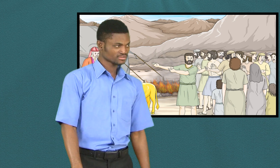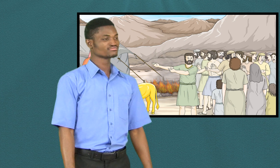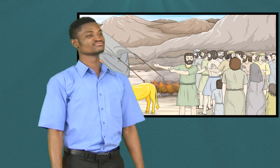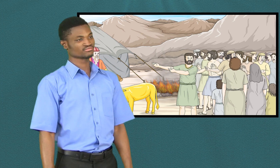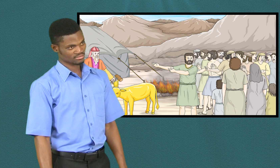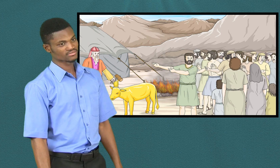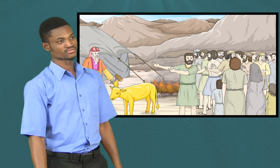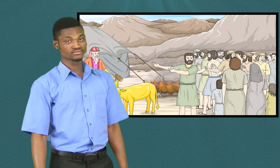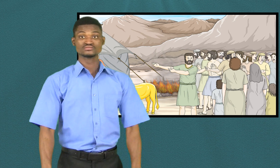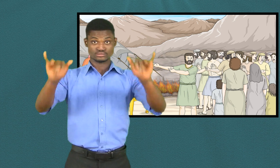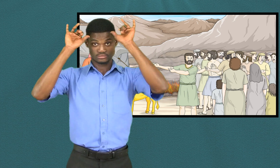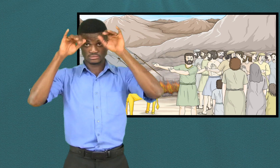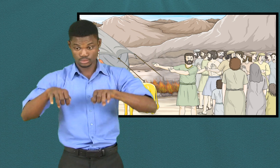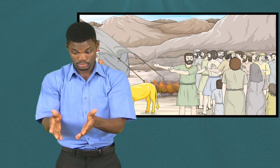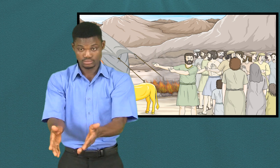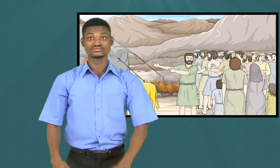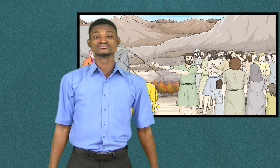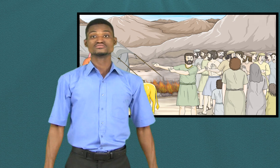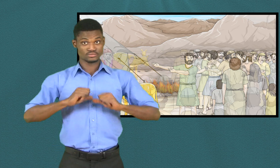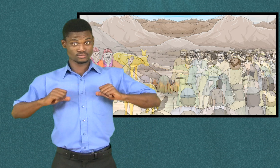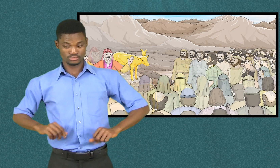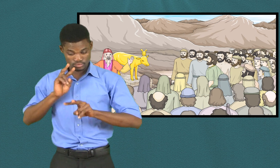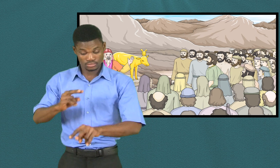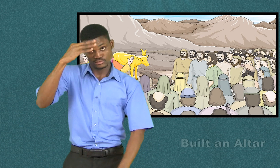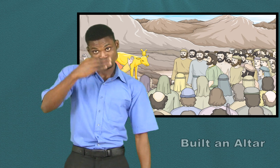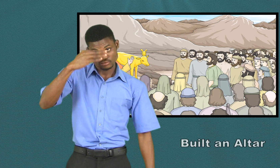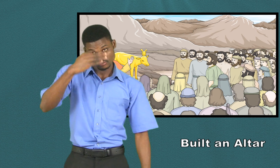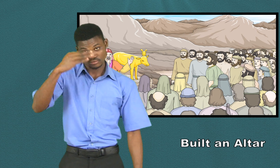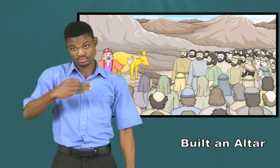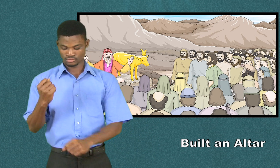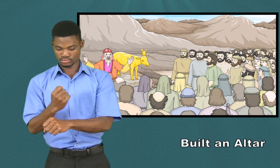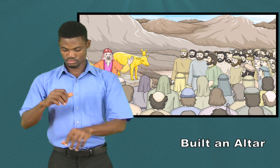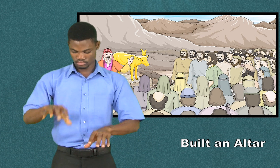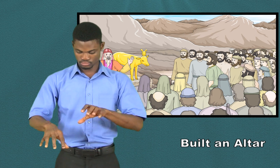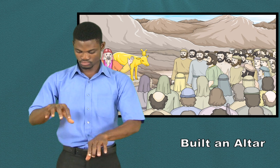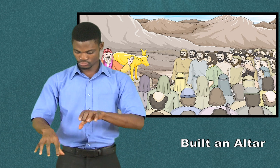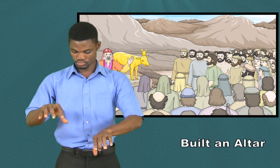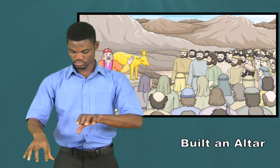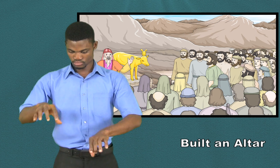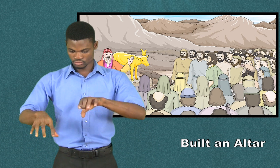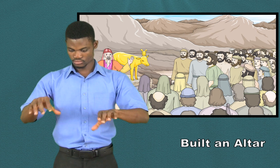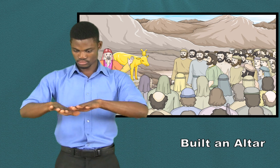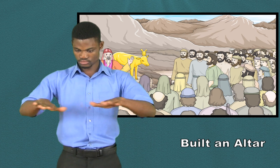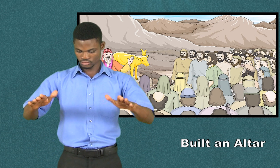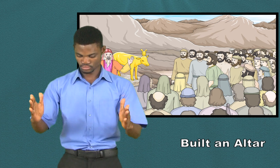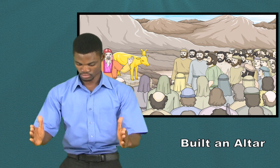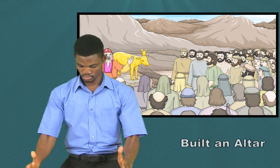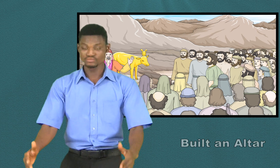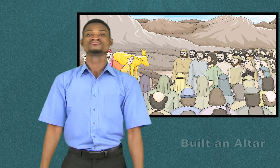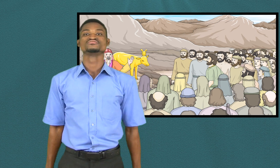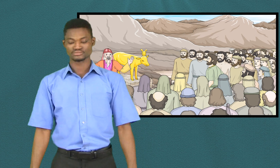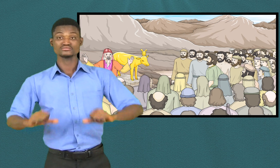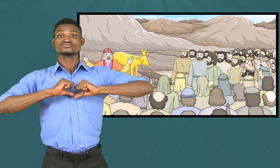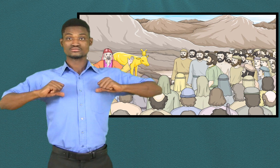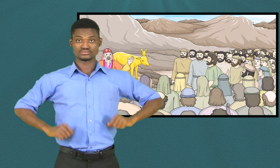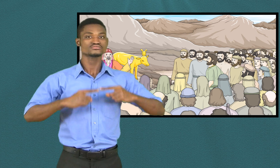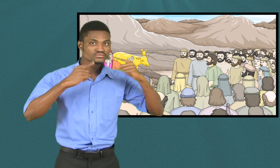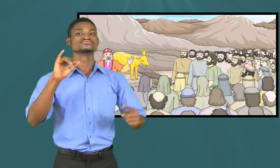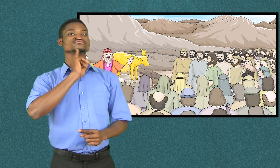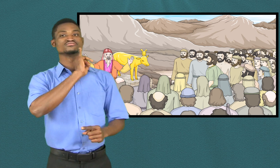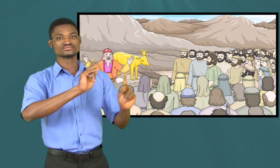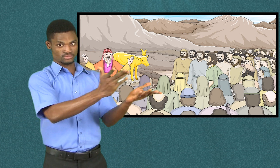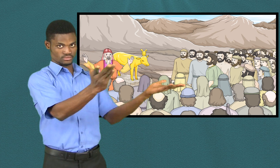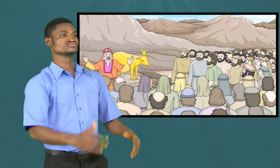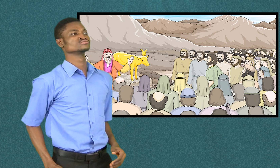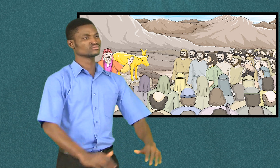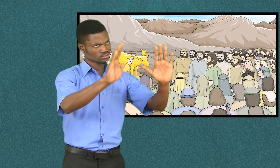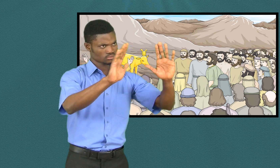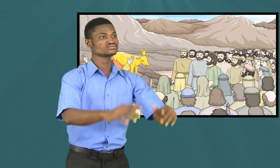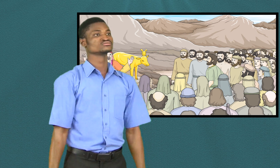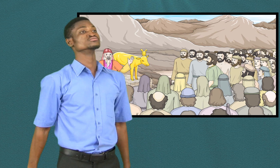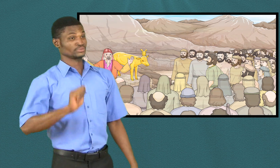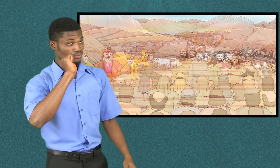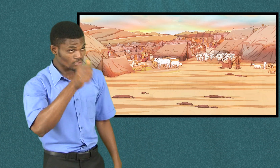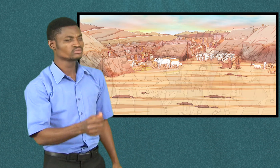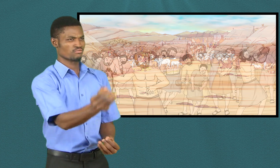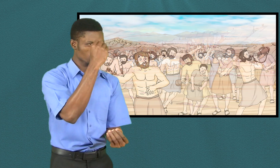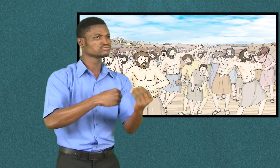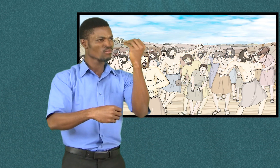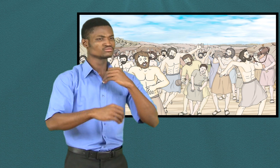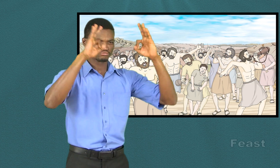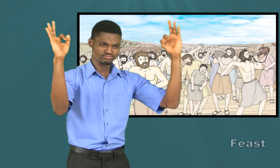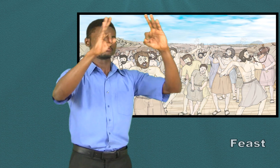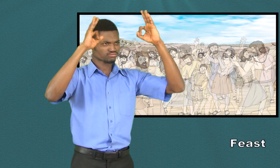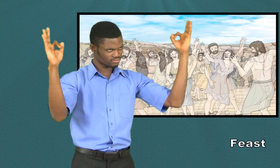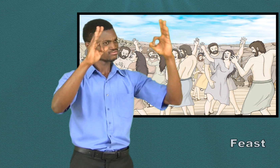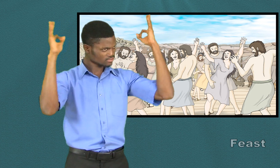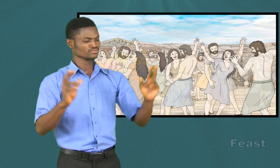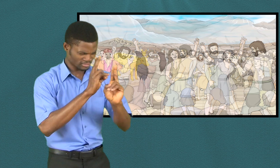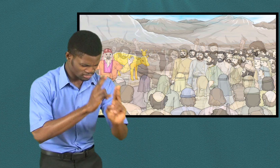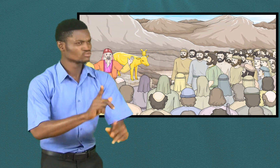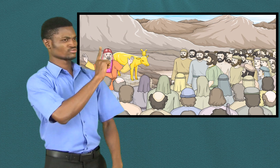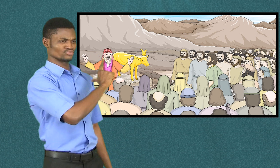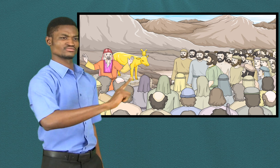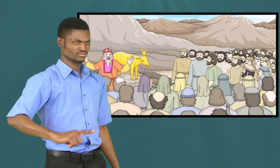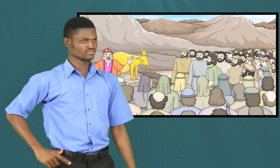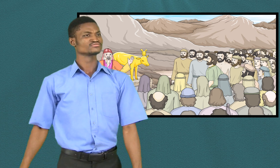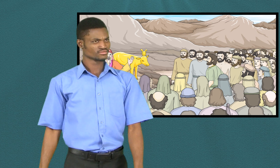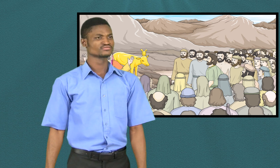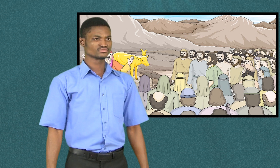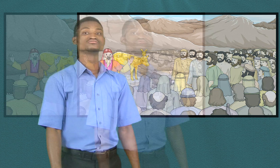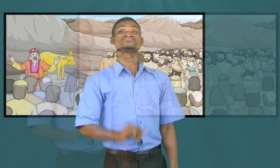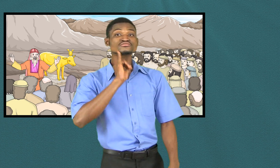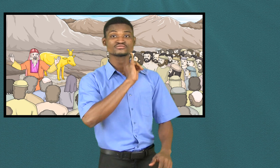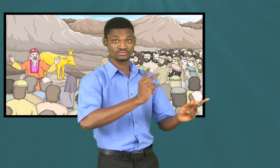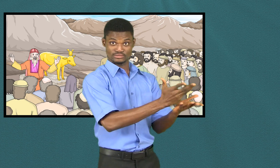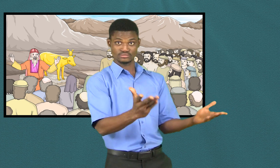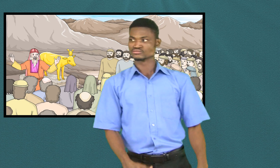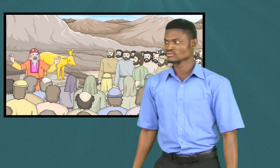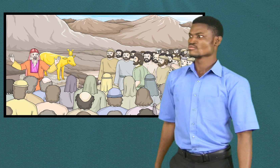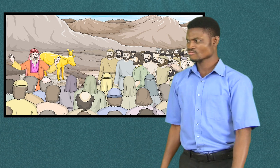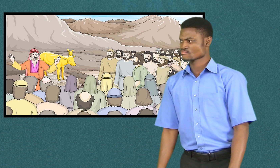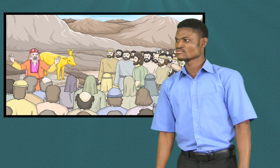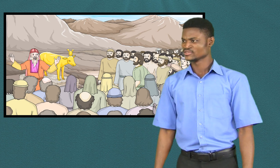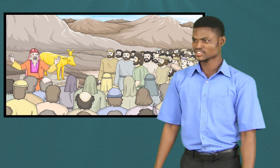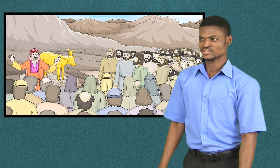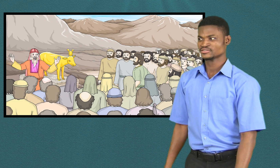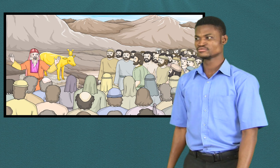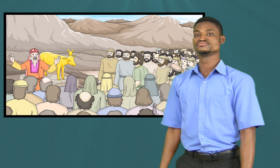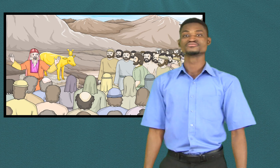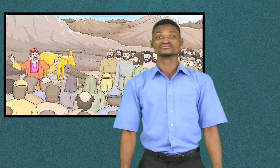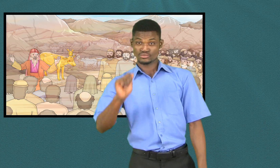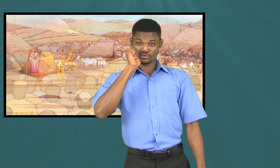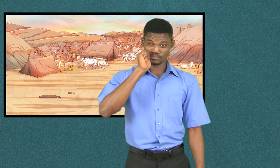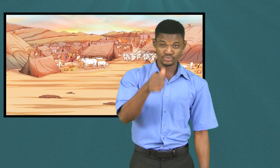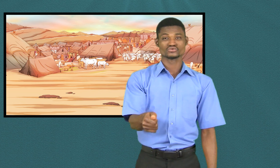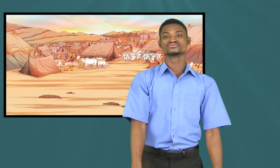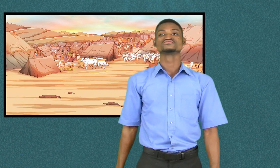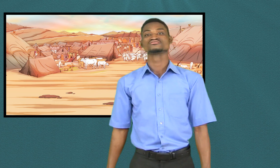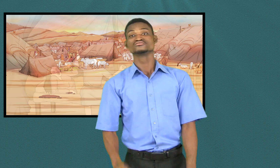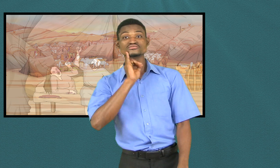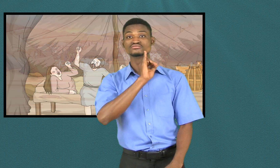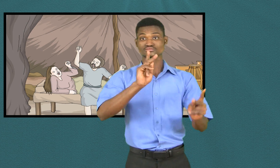When Aaron saw this, he built an altar before the calf and proclaimed: “Tomorrow shall be a feast to the LORD.”